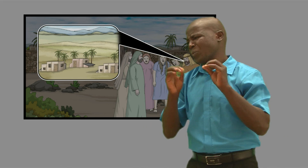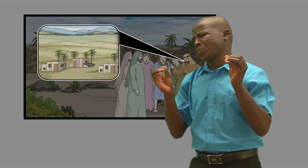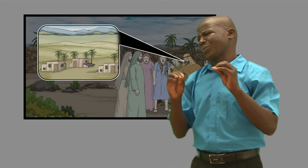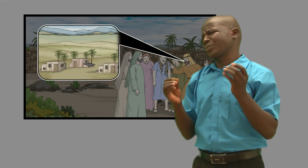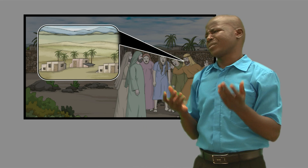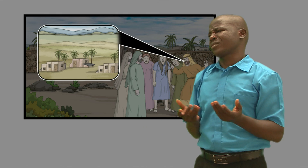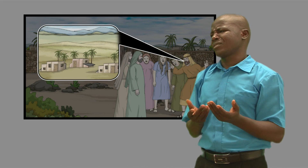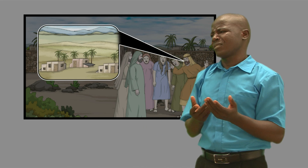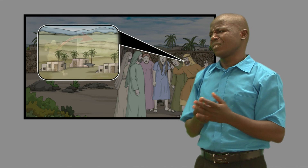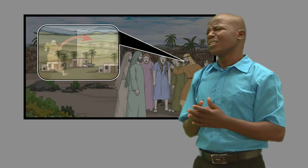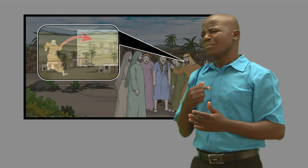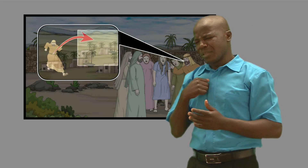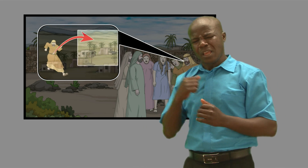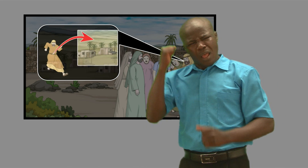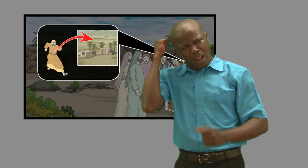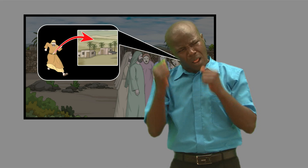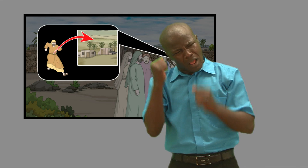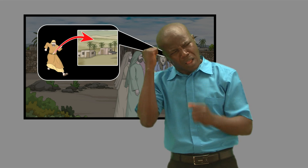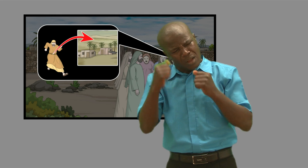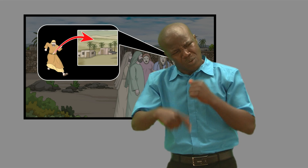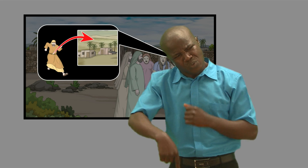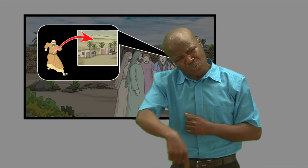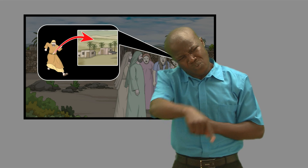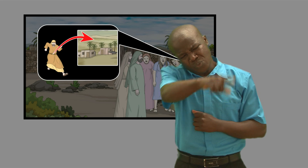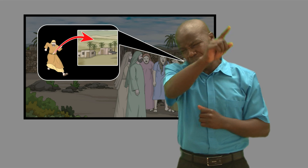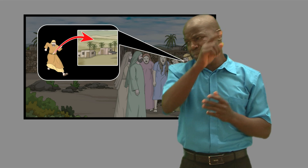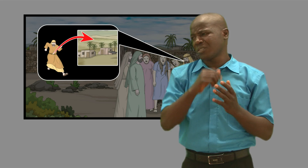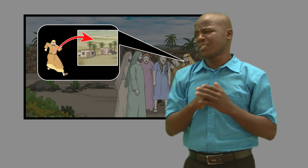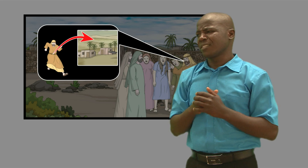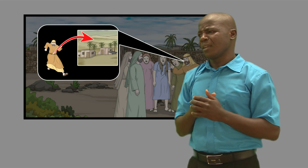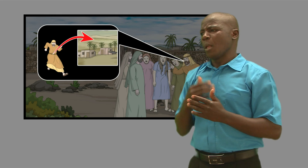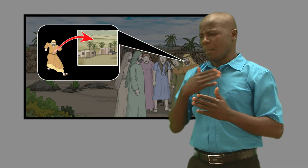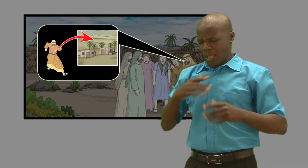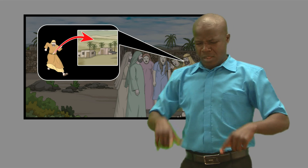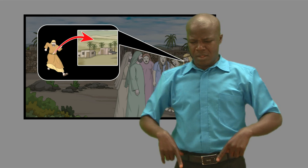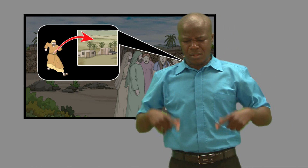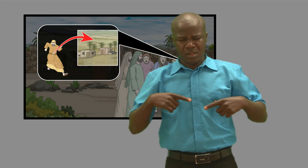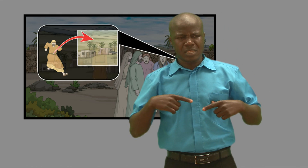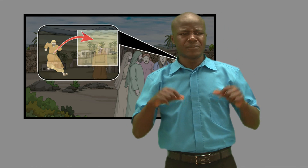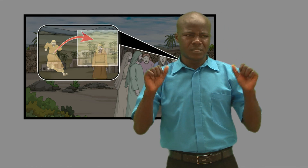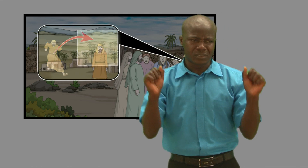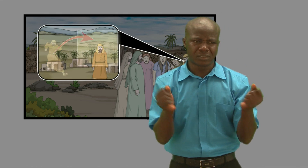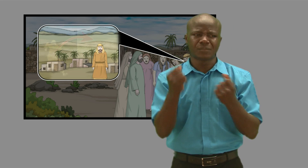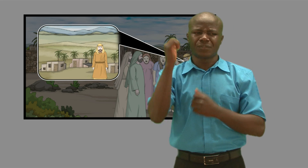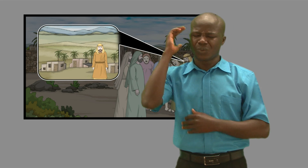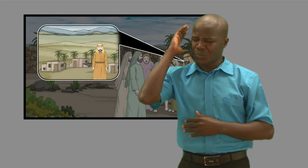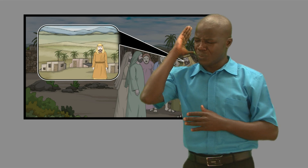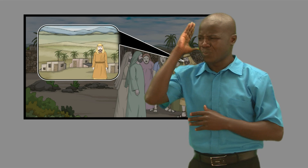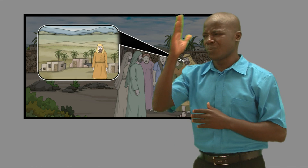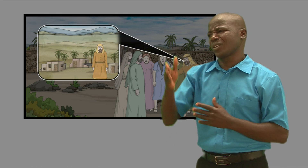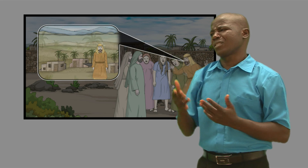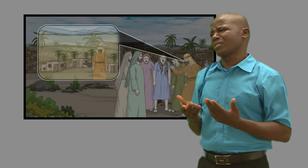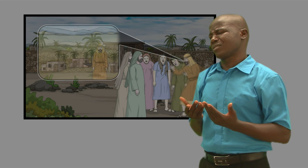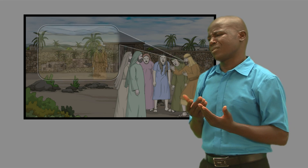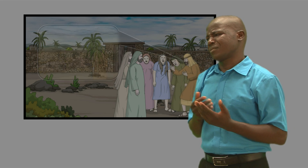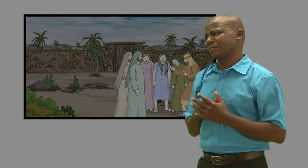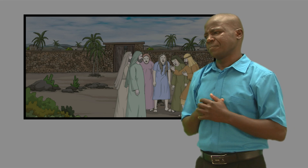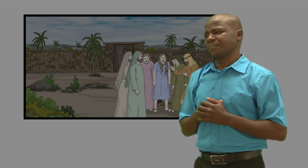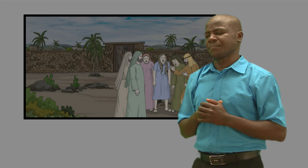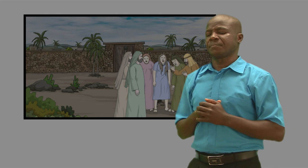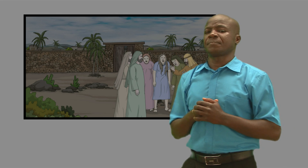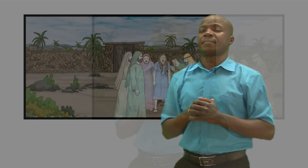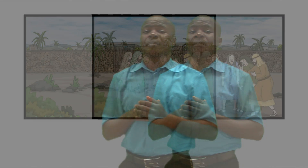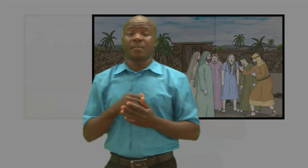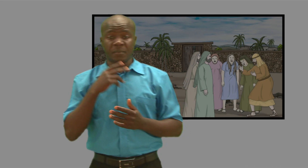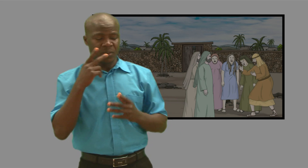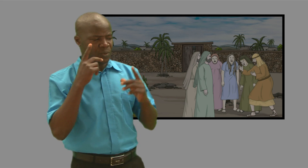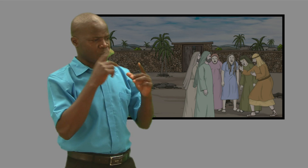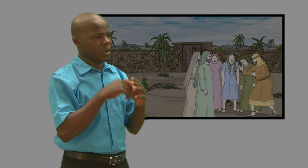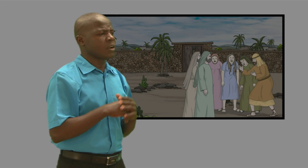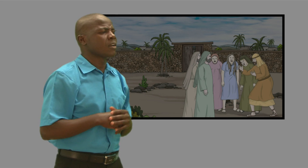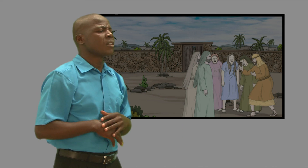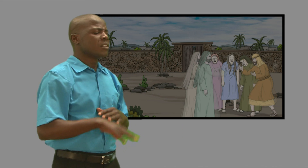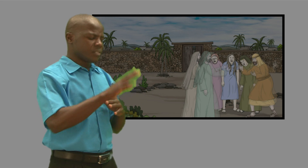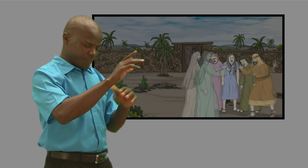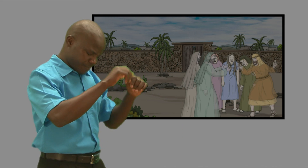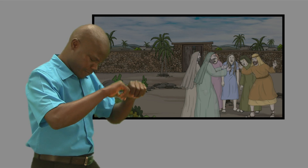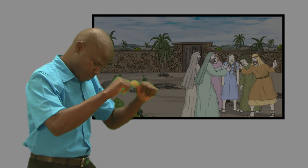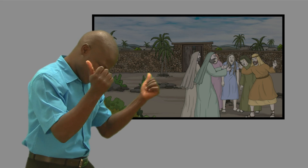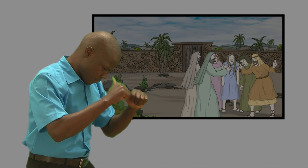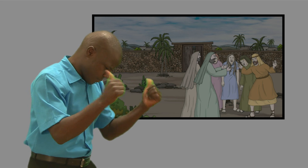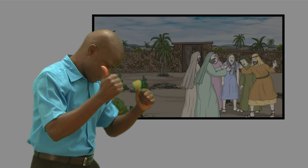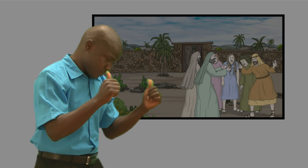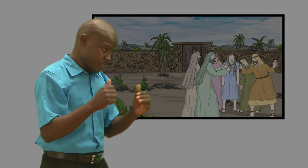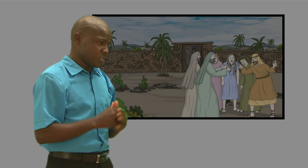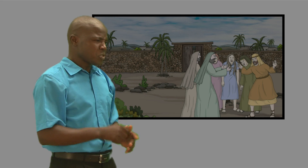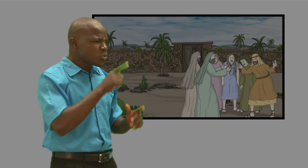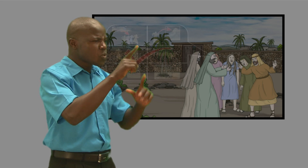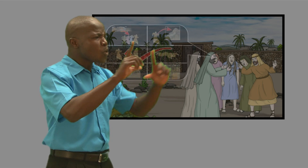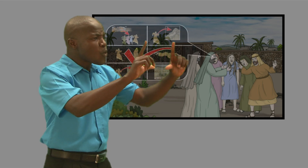Please let me flee there—is it not a small place? Then my life will be saved.”